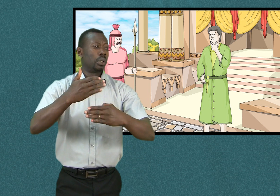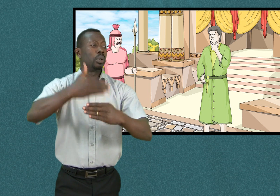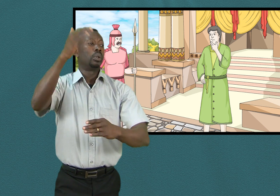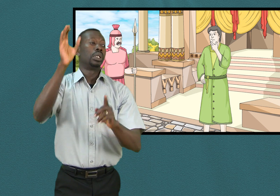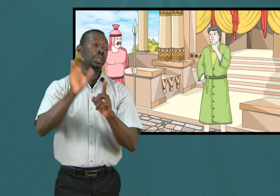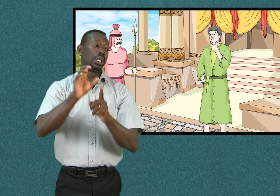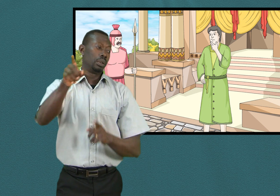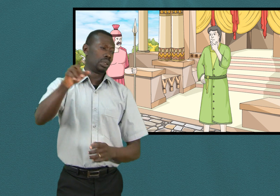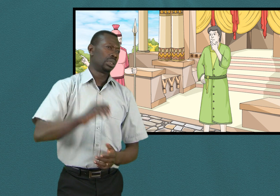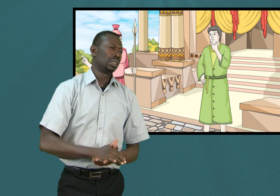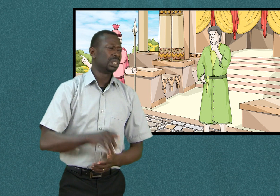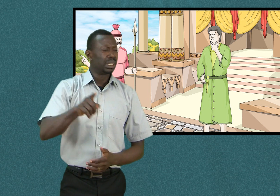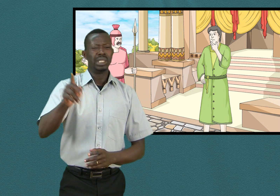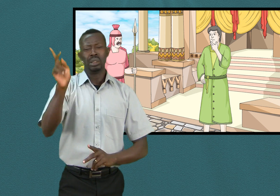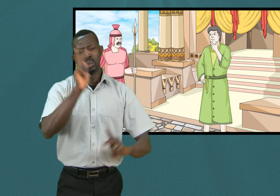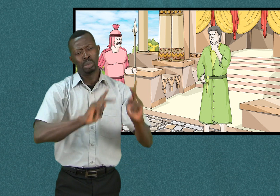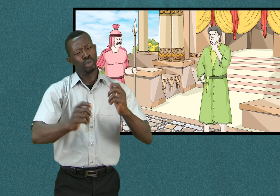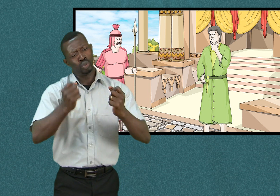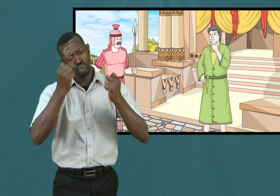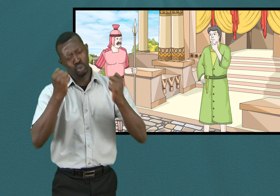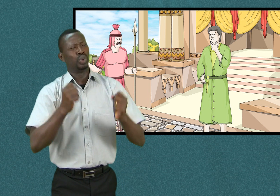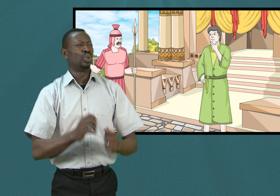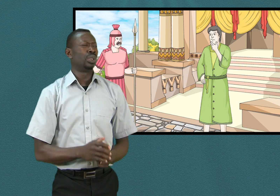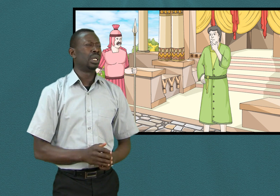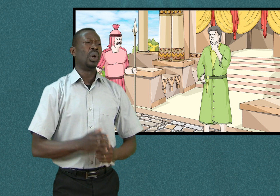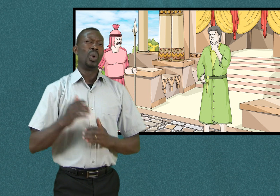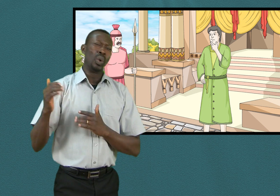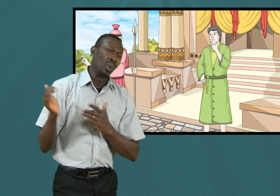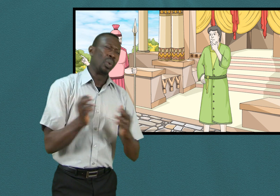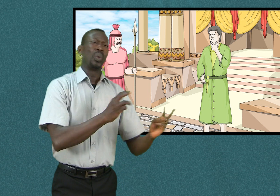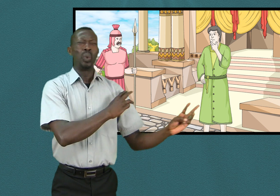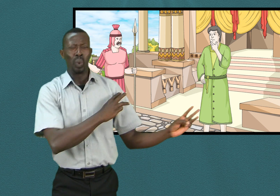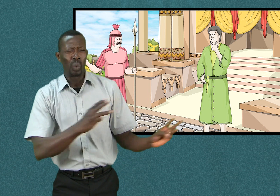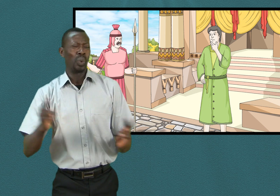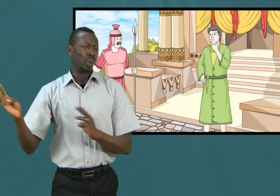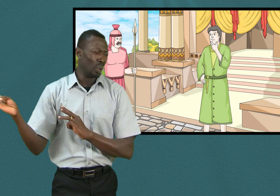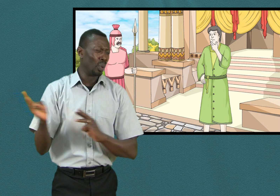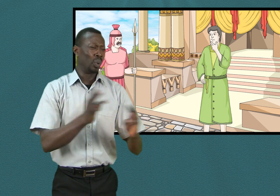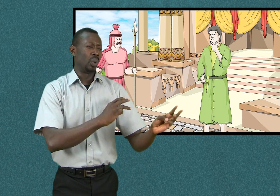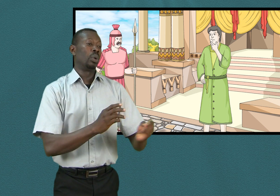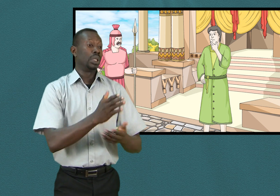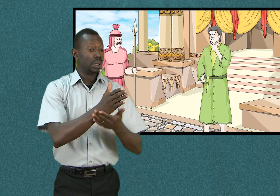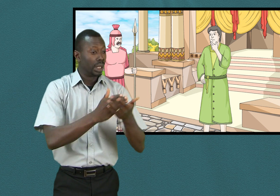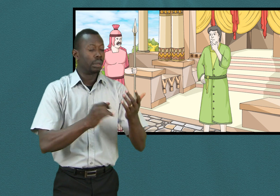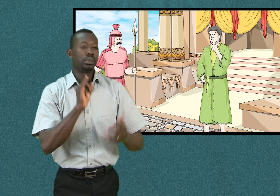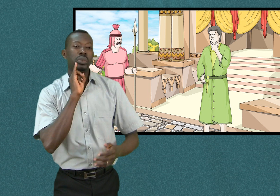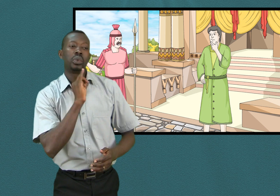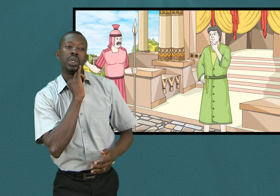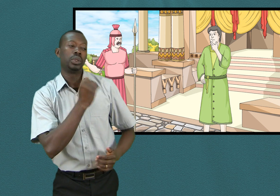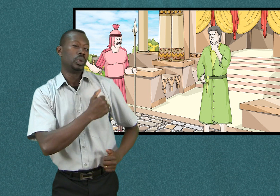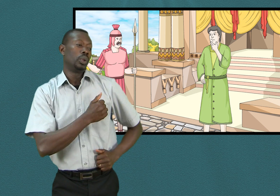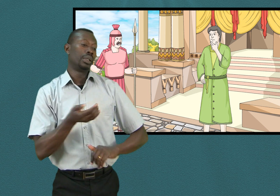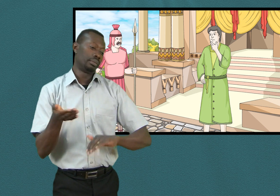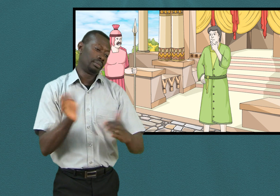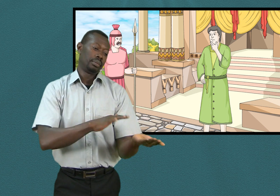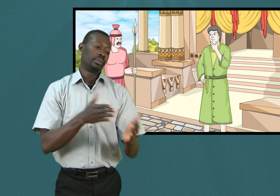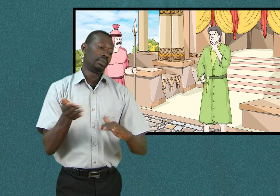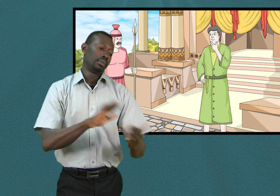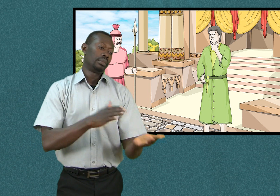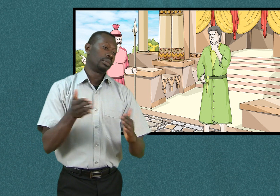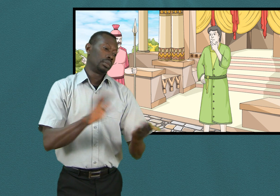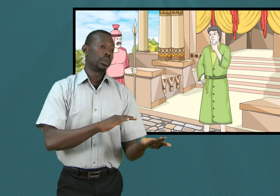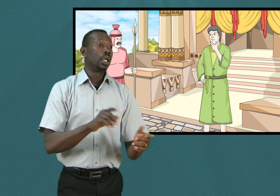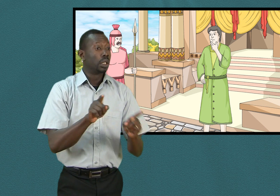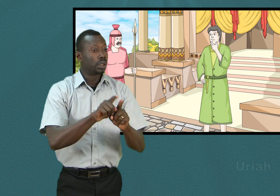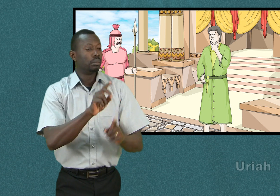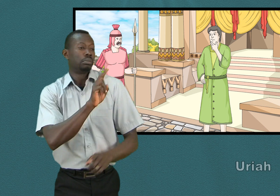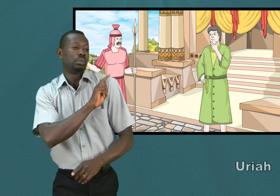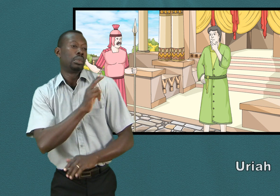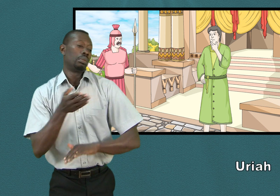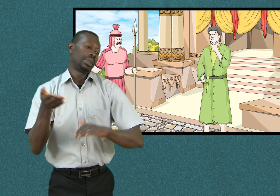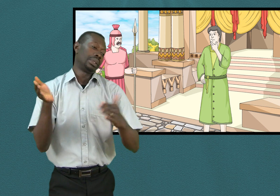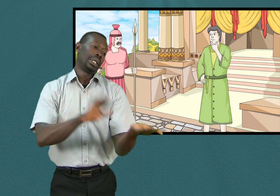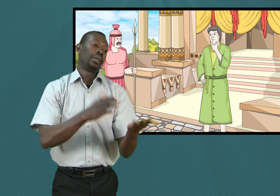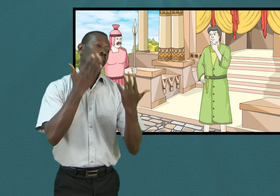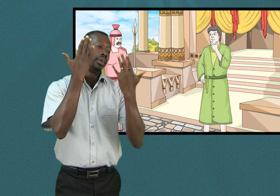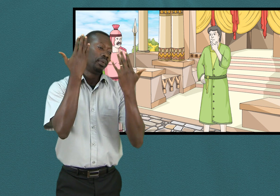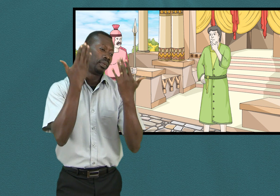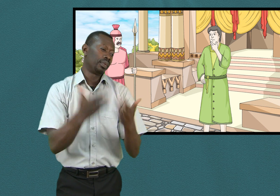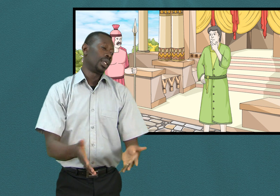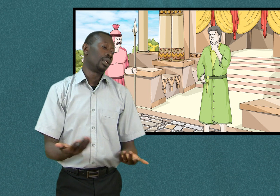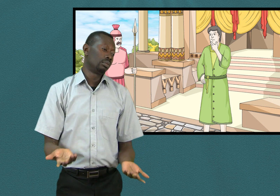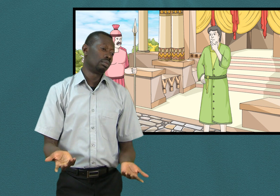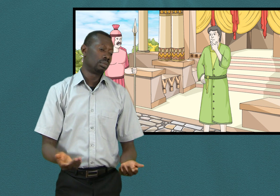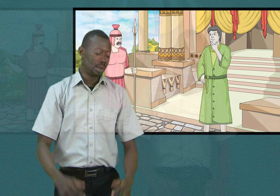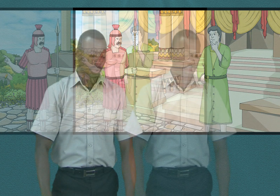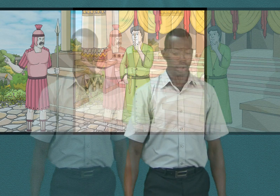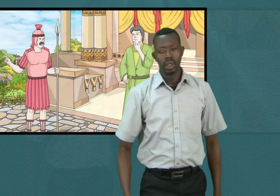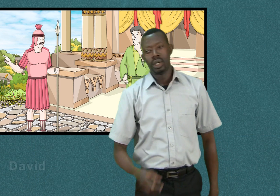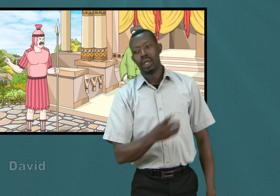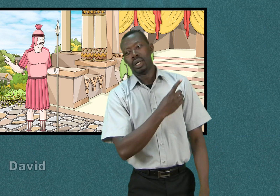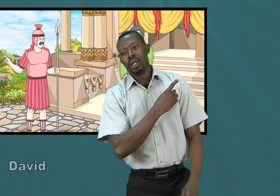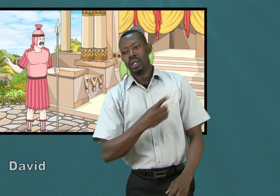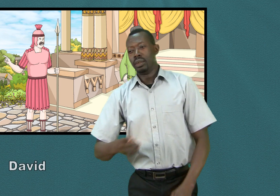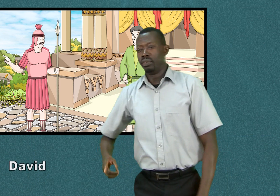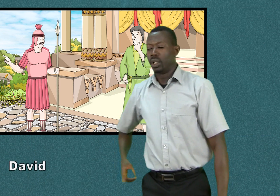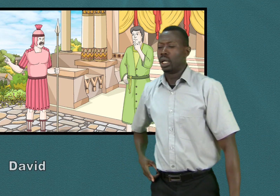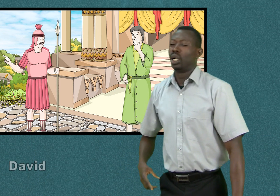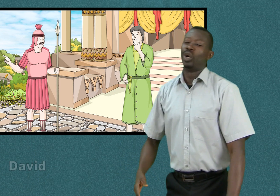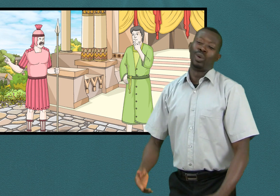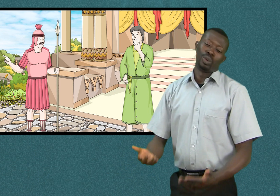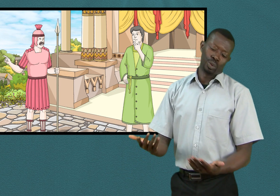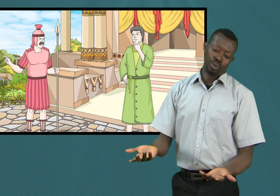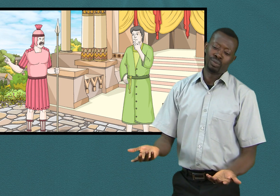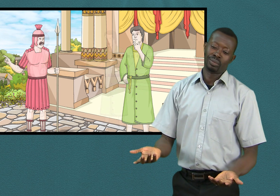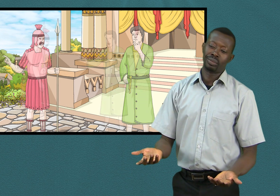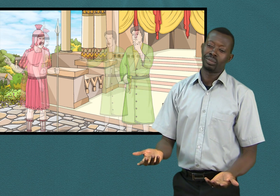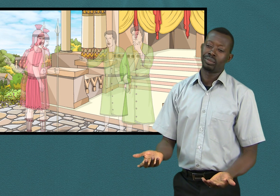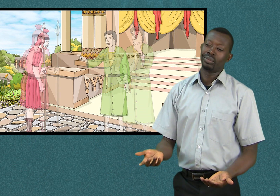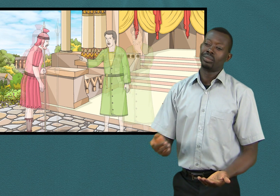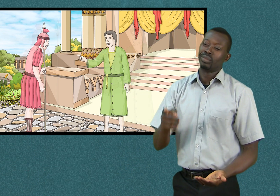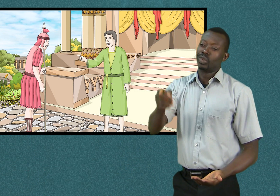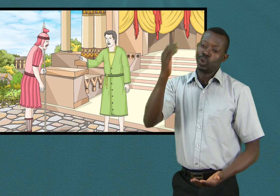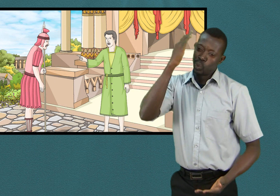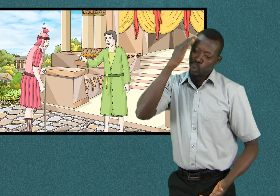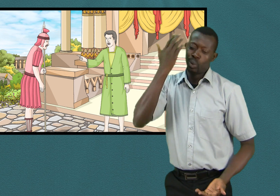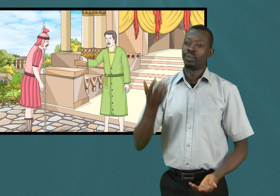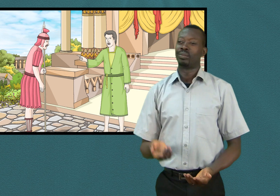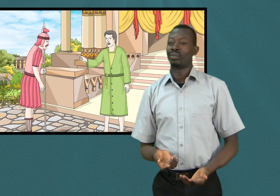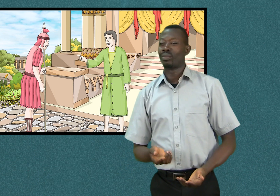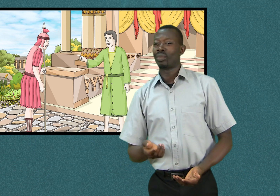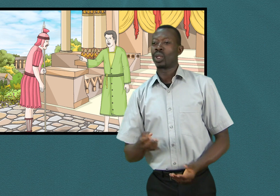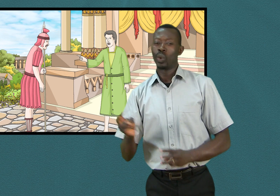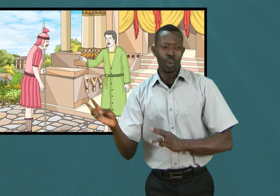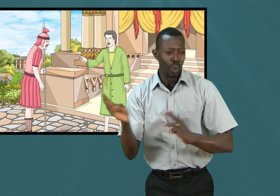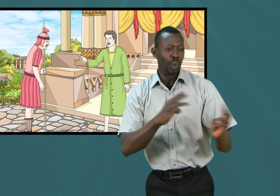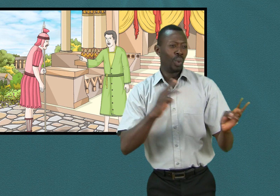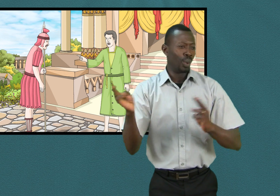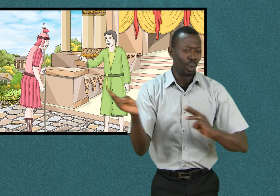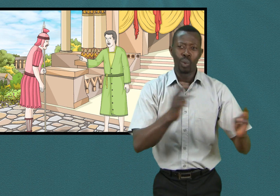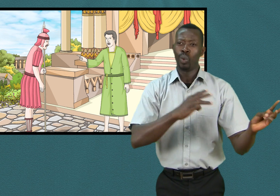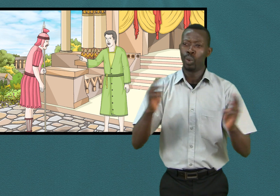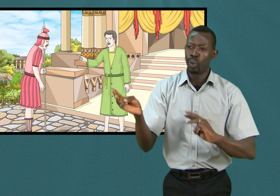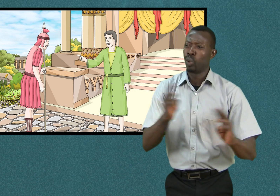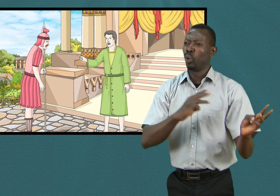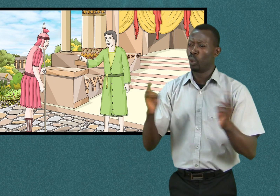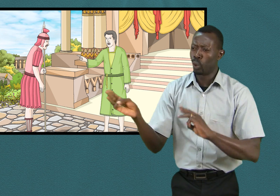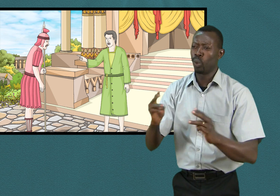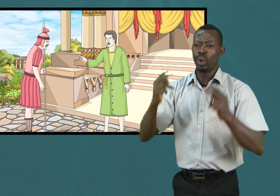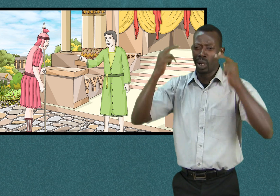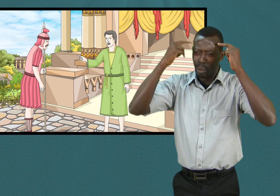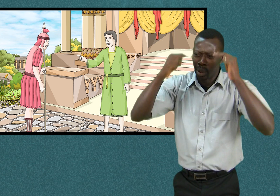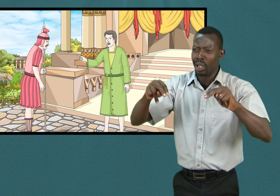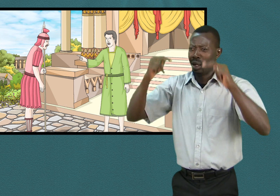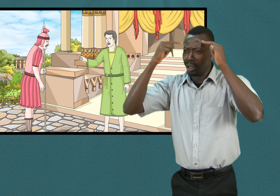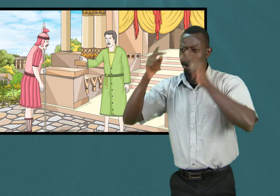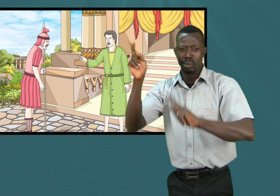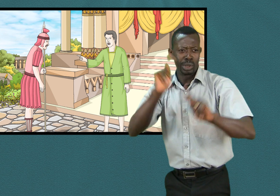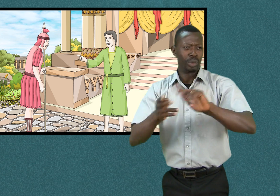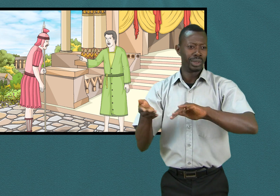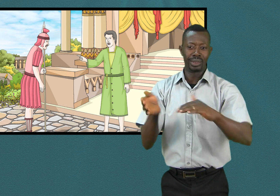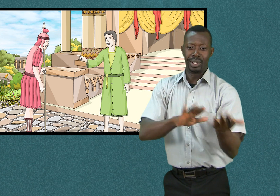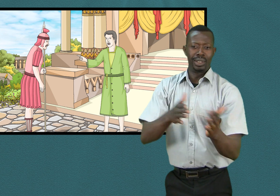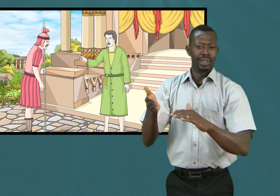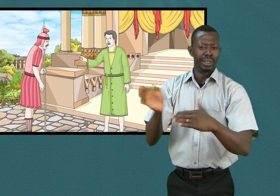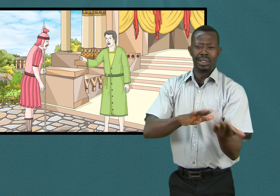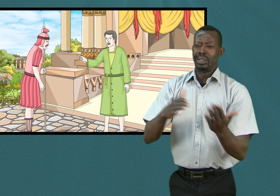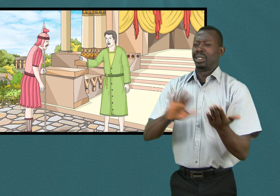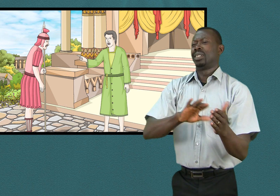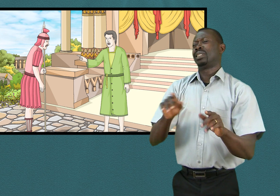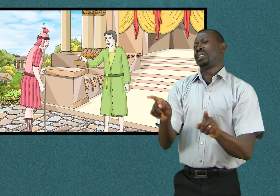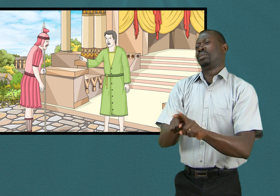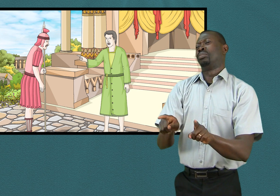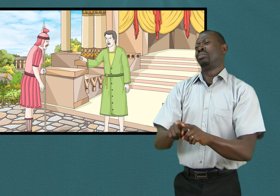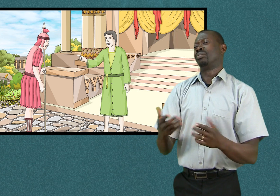Then the archers shot at your servants from the wall, and some of the king’s servants were killed. And your servant Uriah the Hittite is dead as well.”